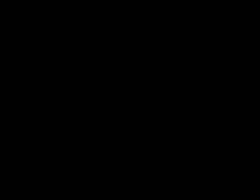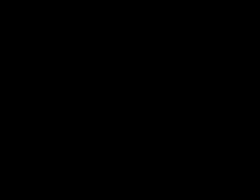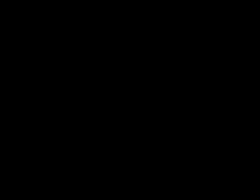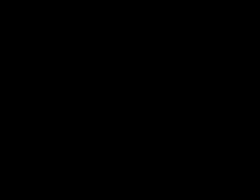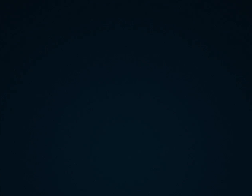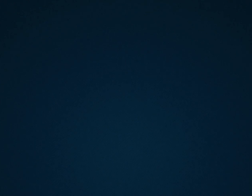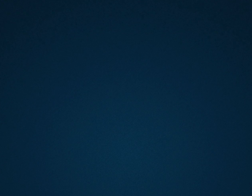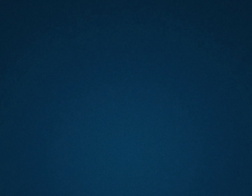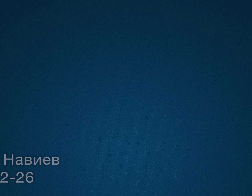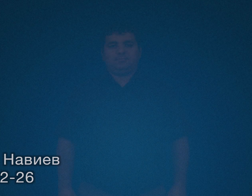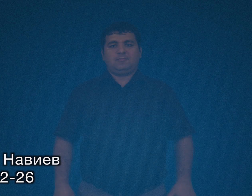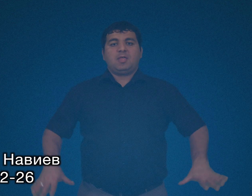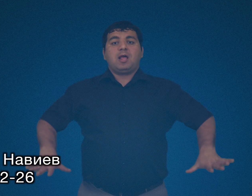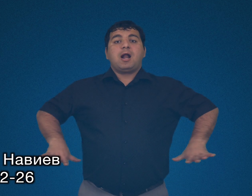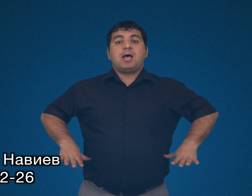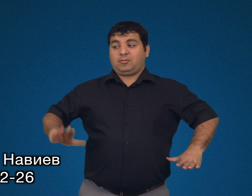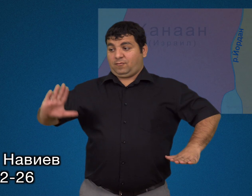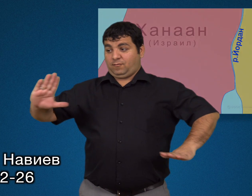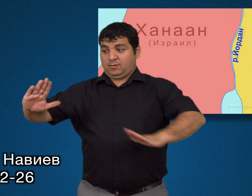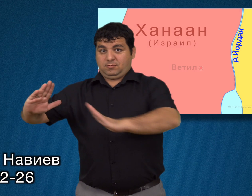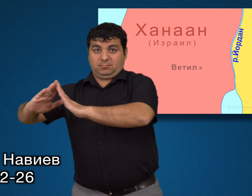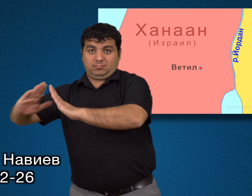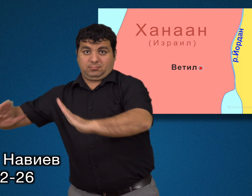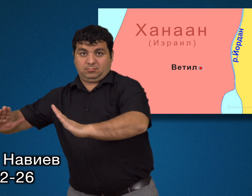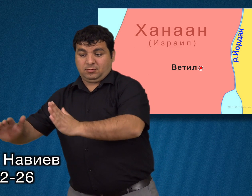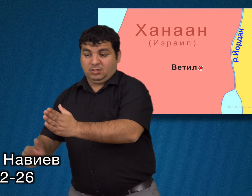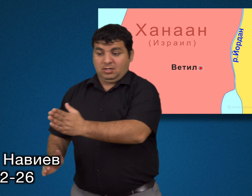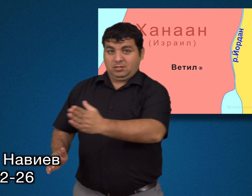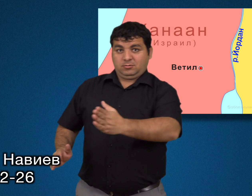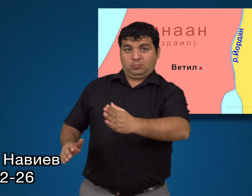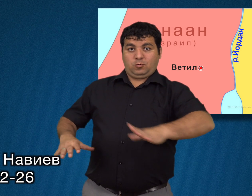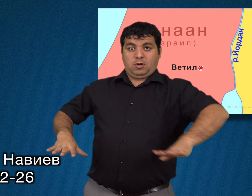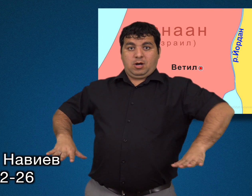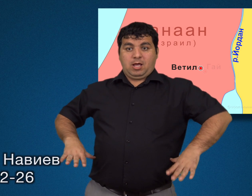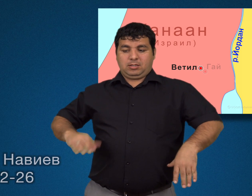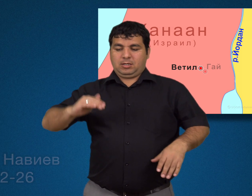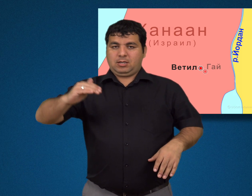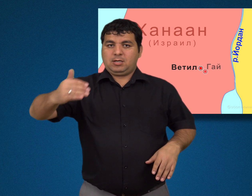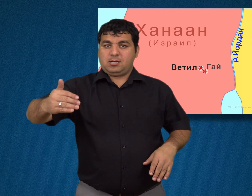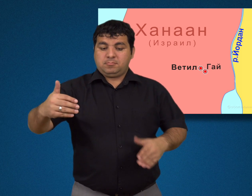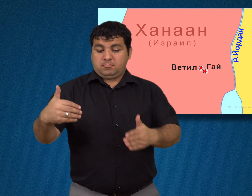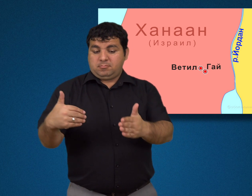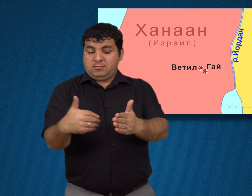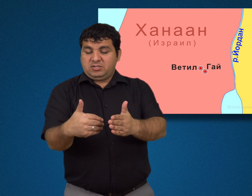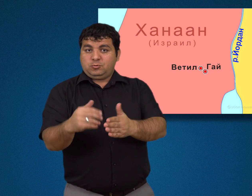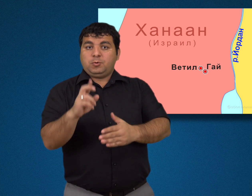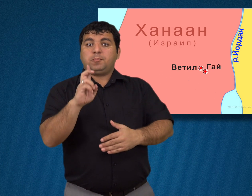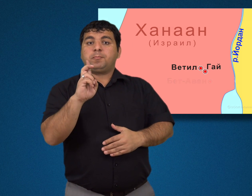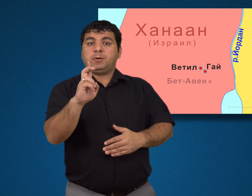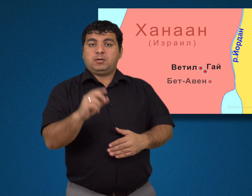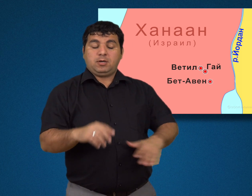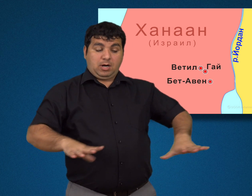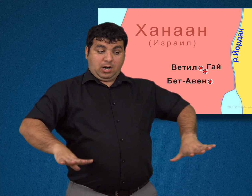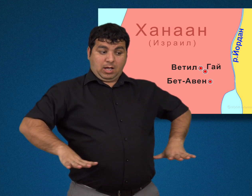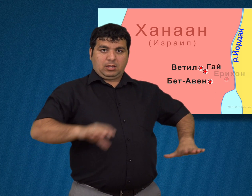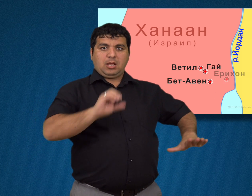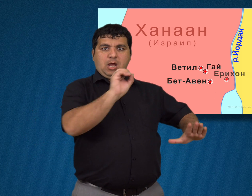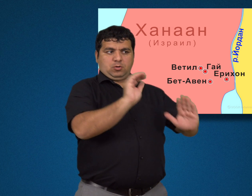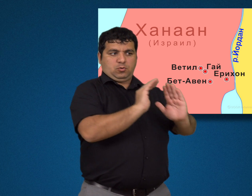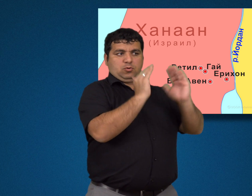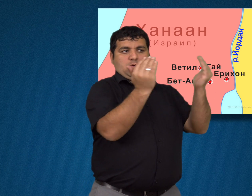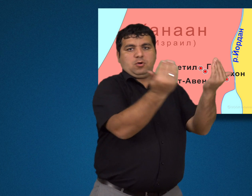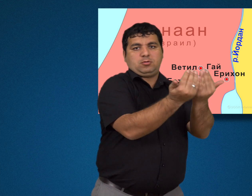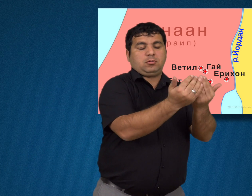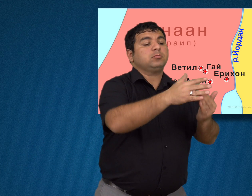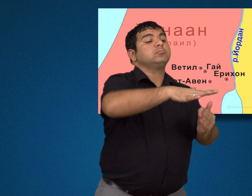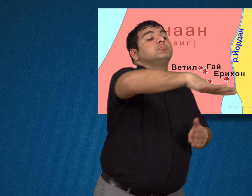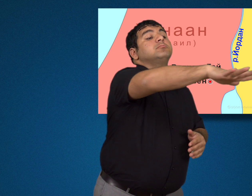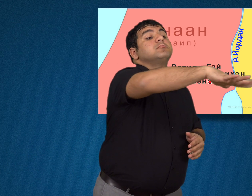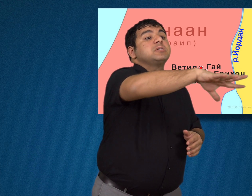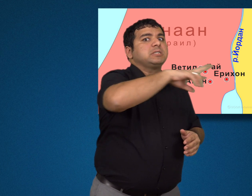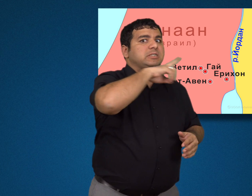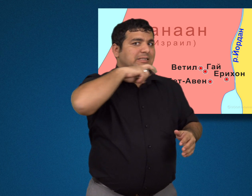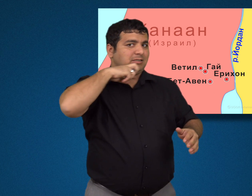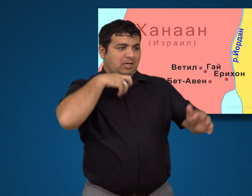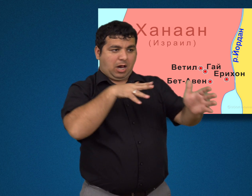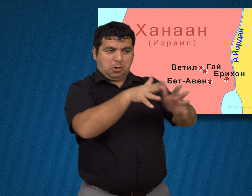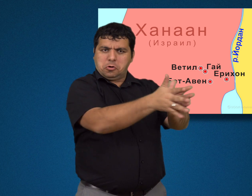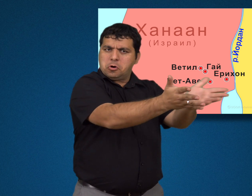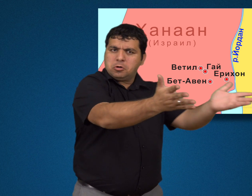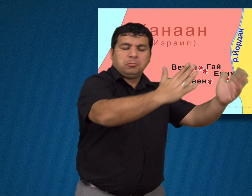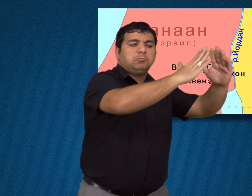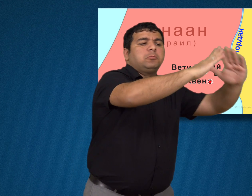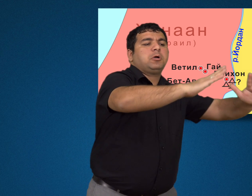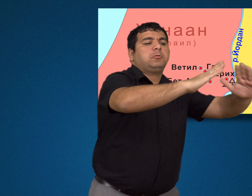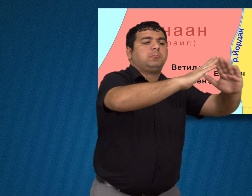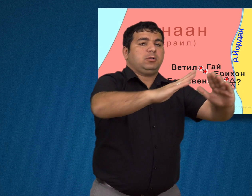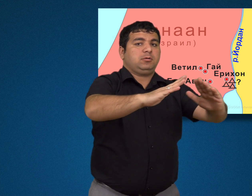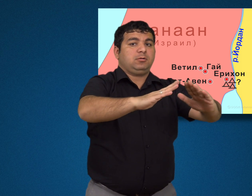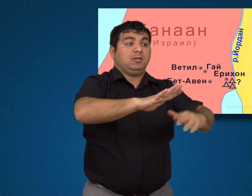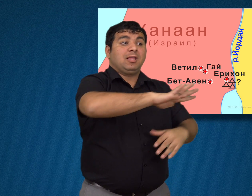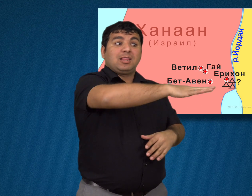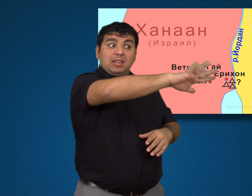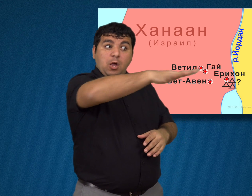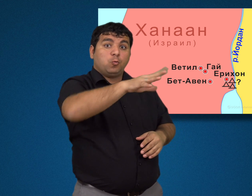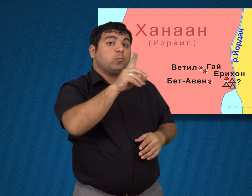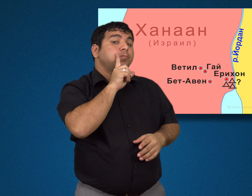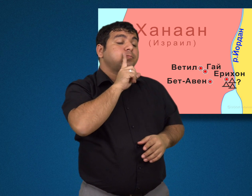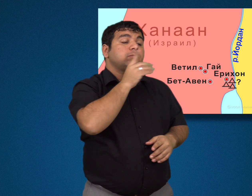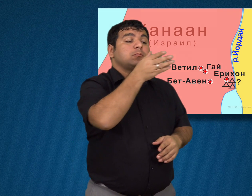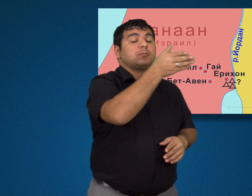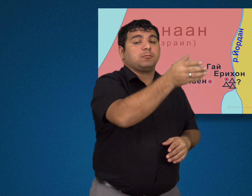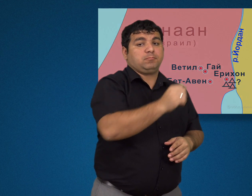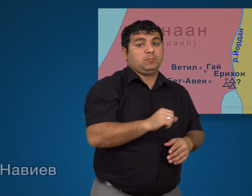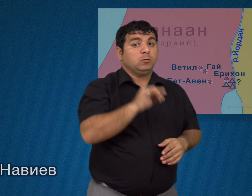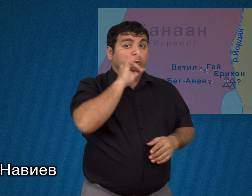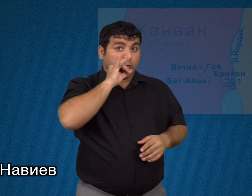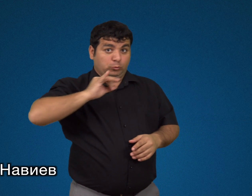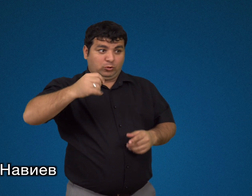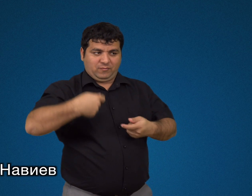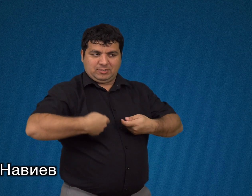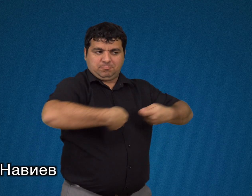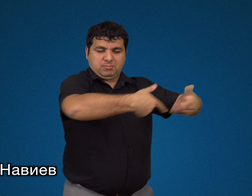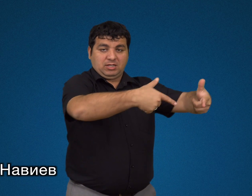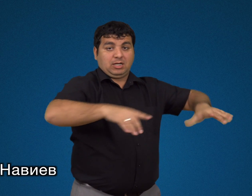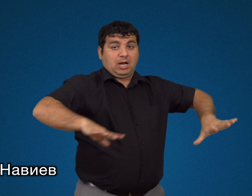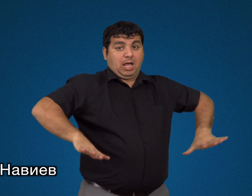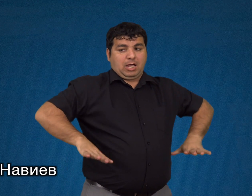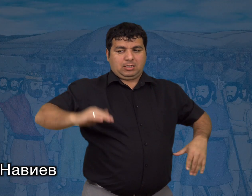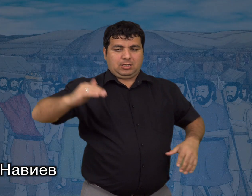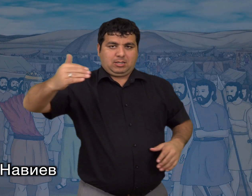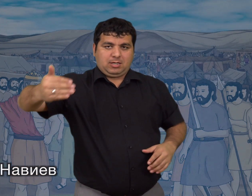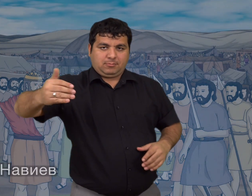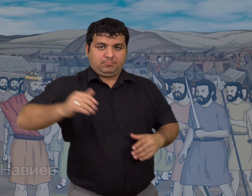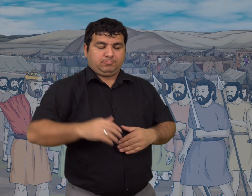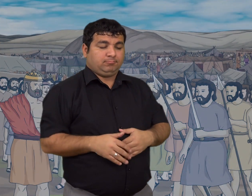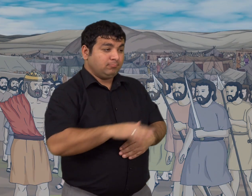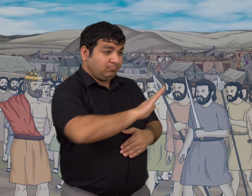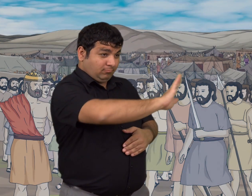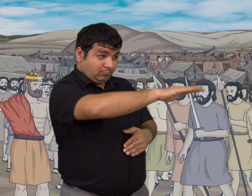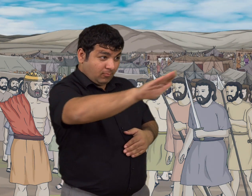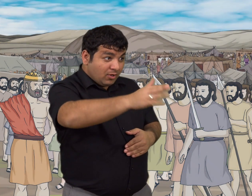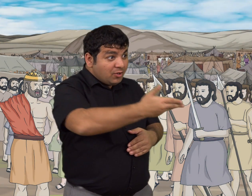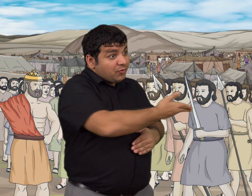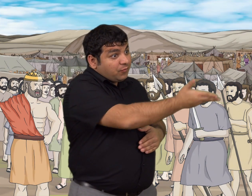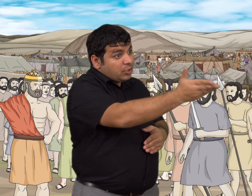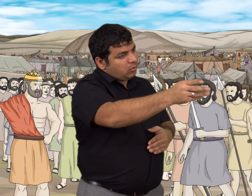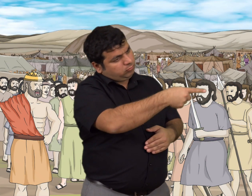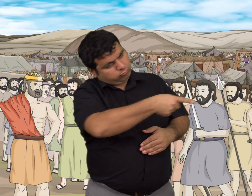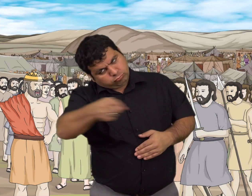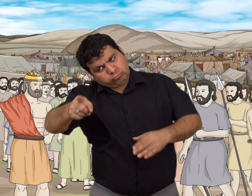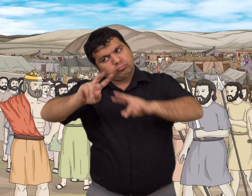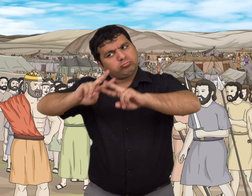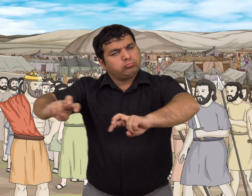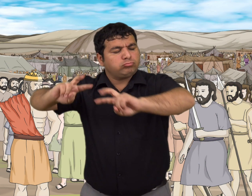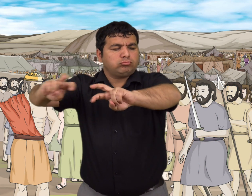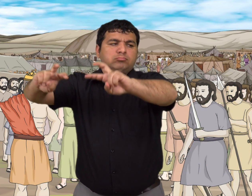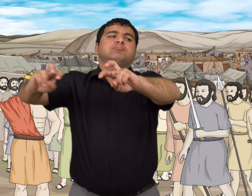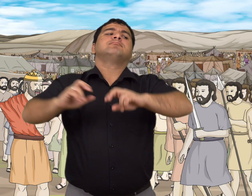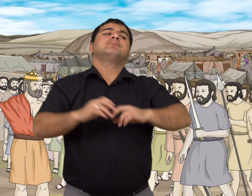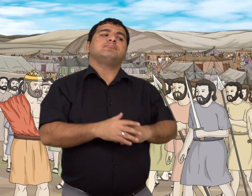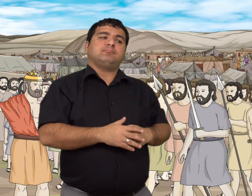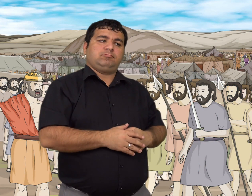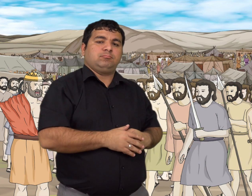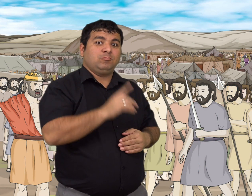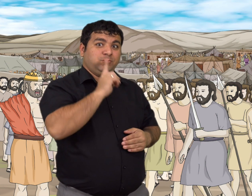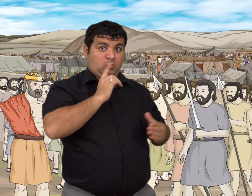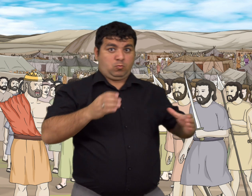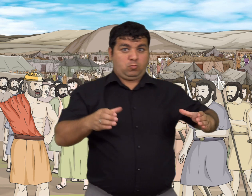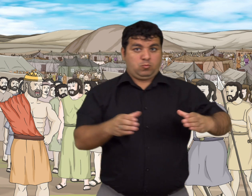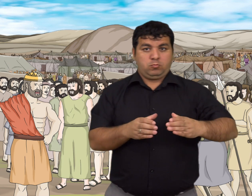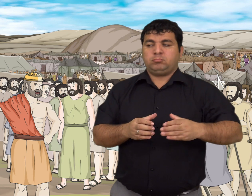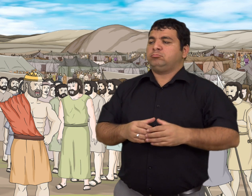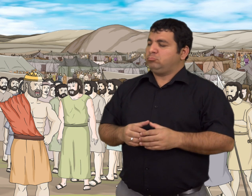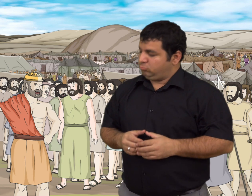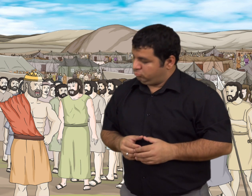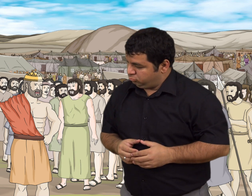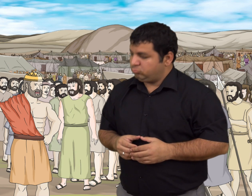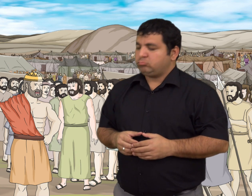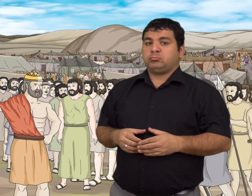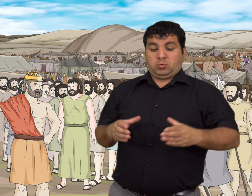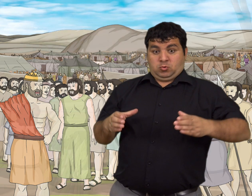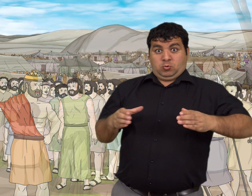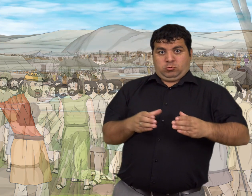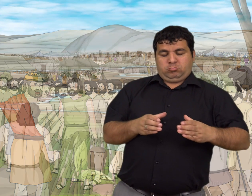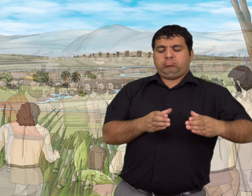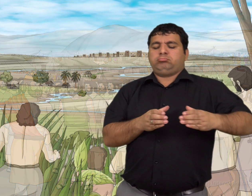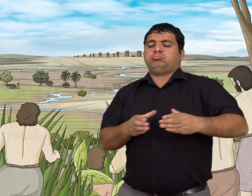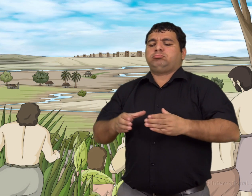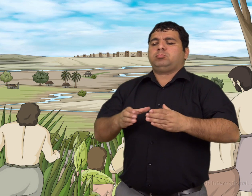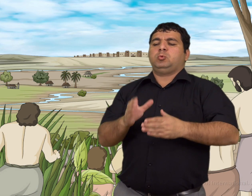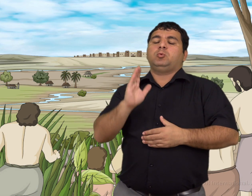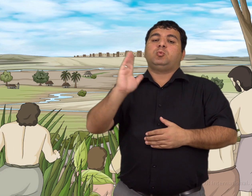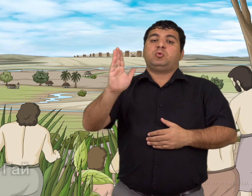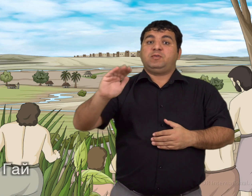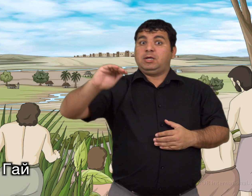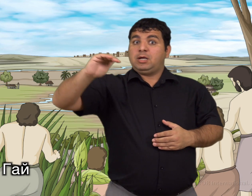Meanwhile, Joshua sent men from Jericho to Ai, which is near Beth-aven to the east of Bethel, and told them, “Go up and spy out the land.”